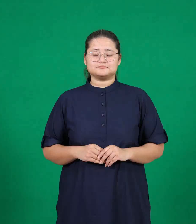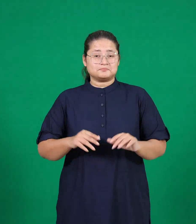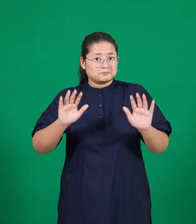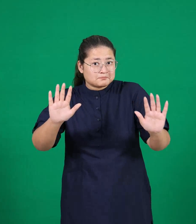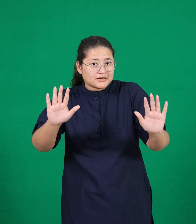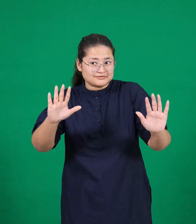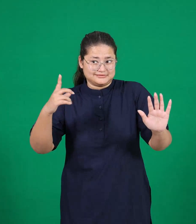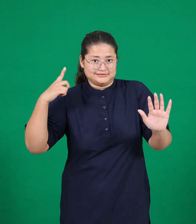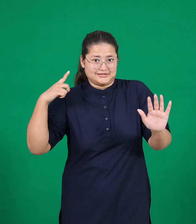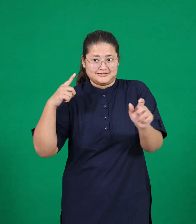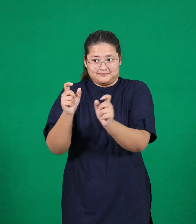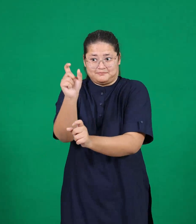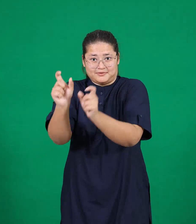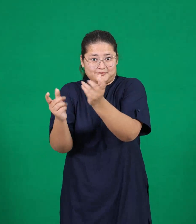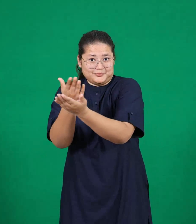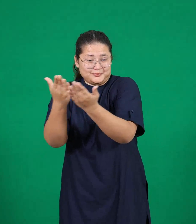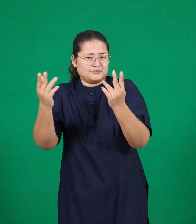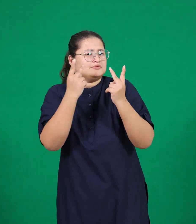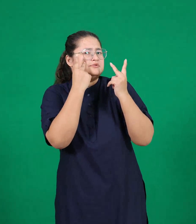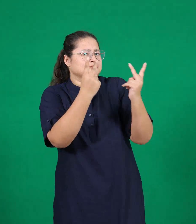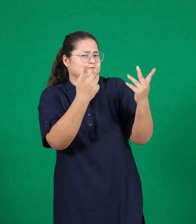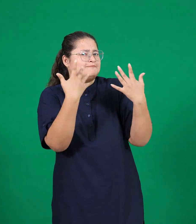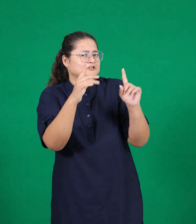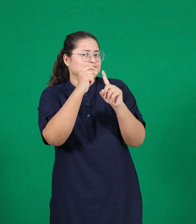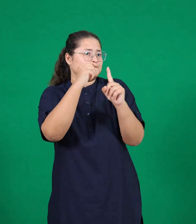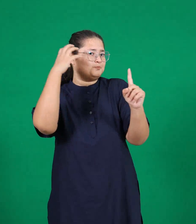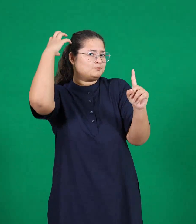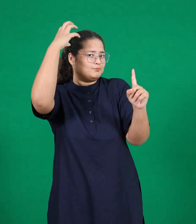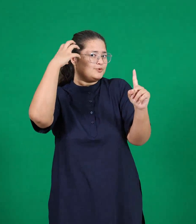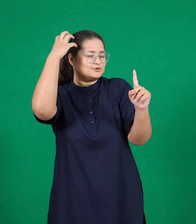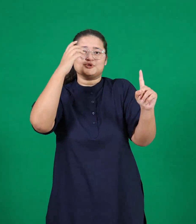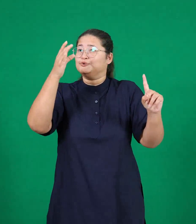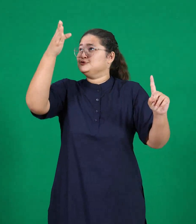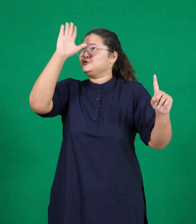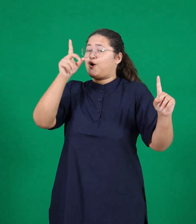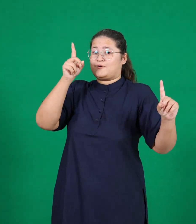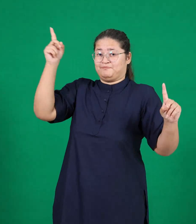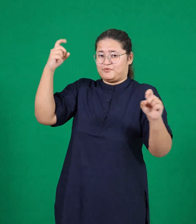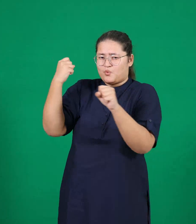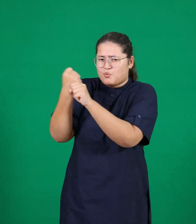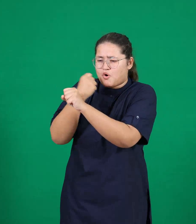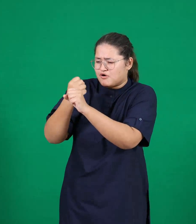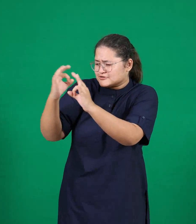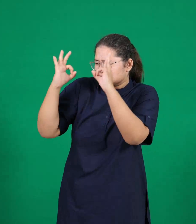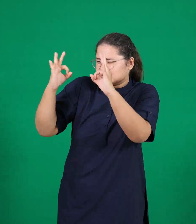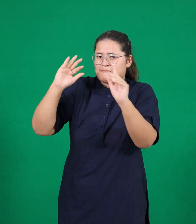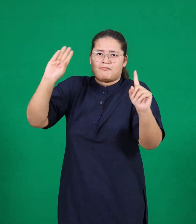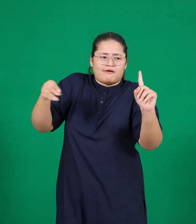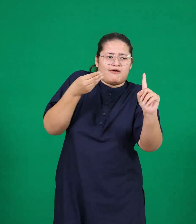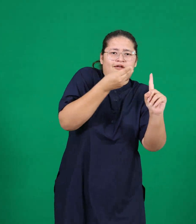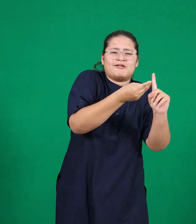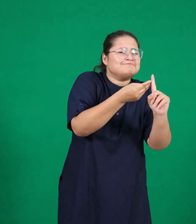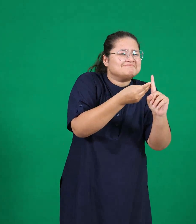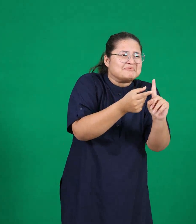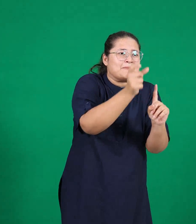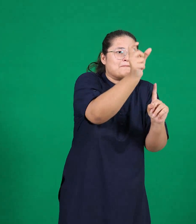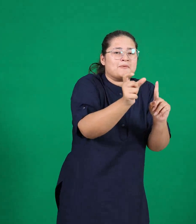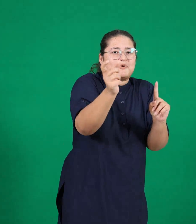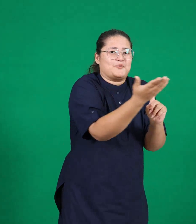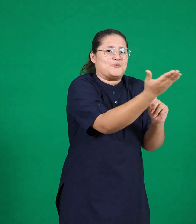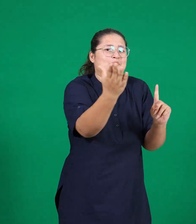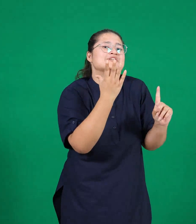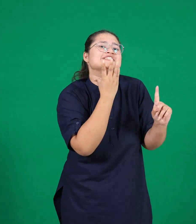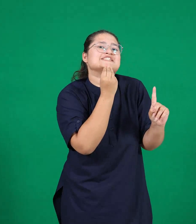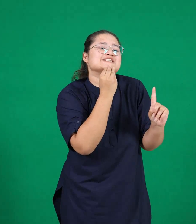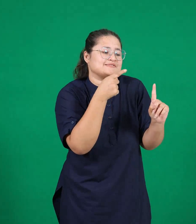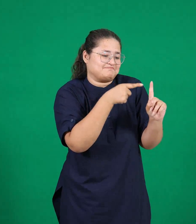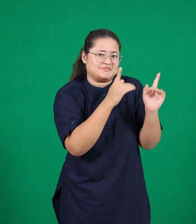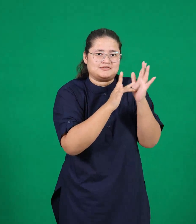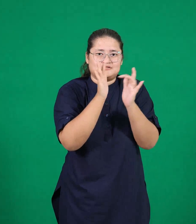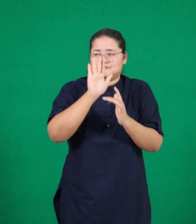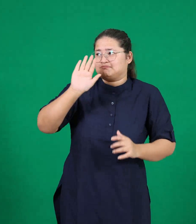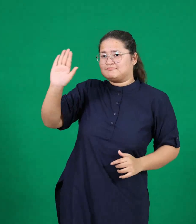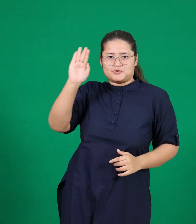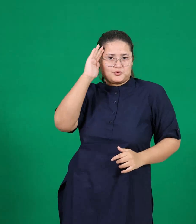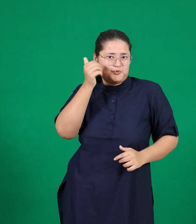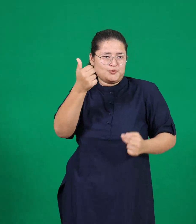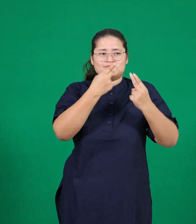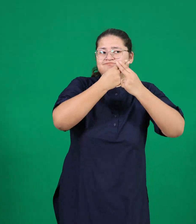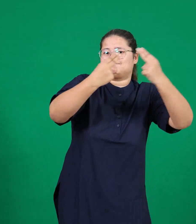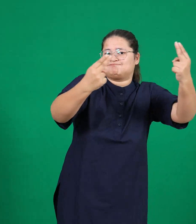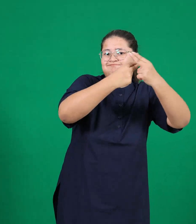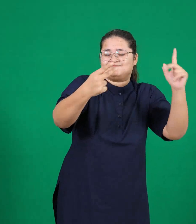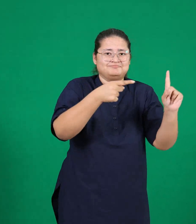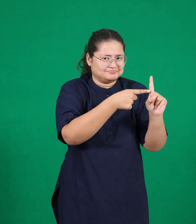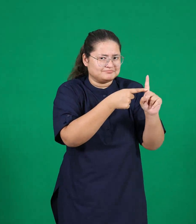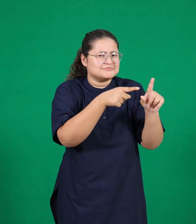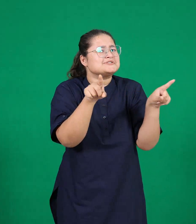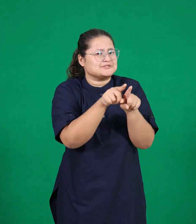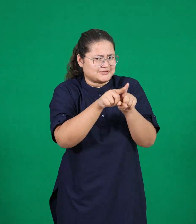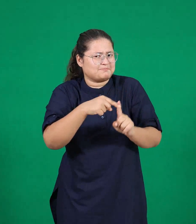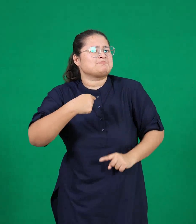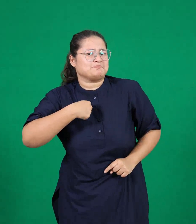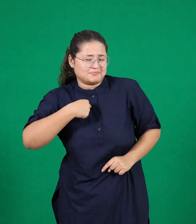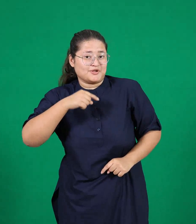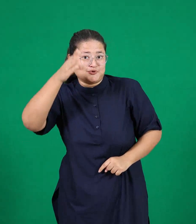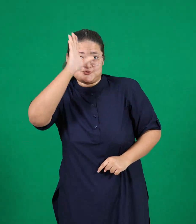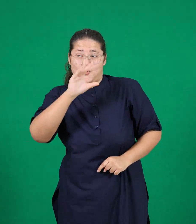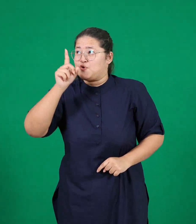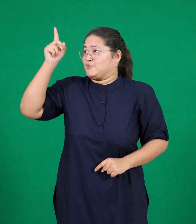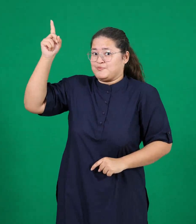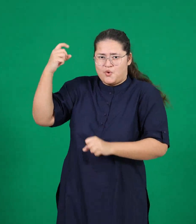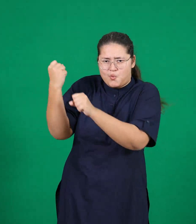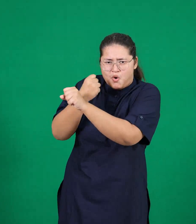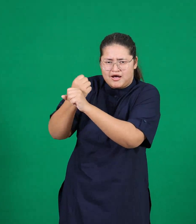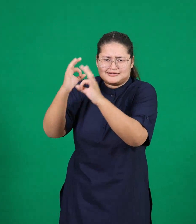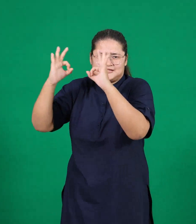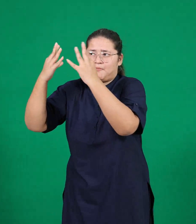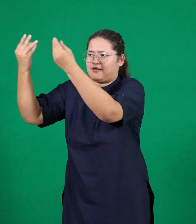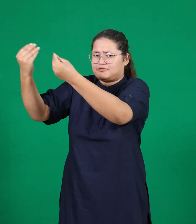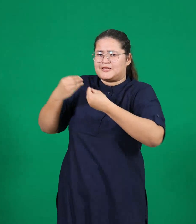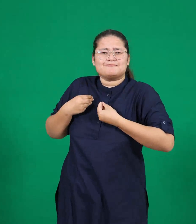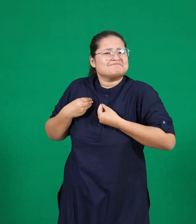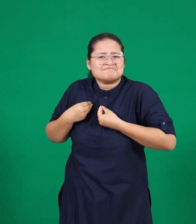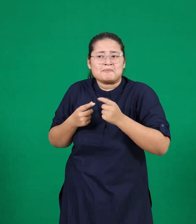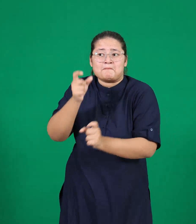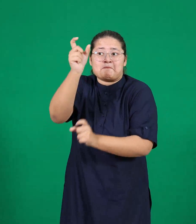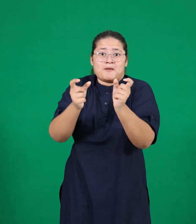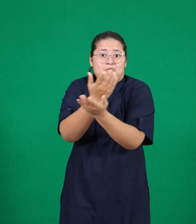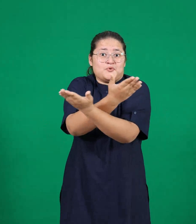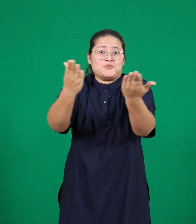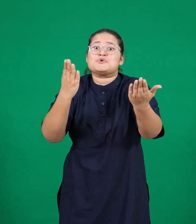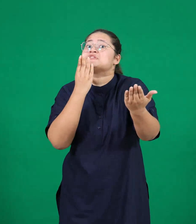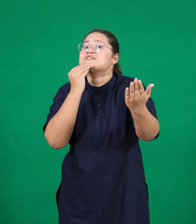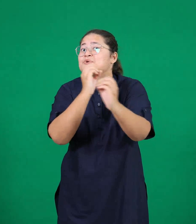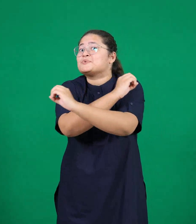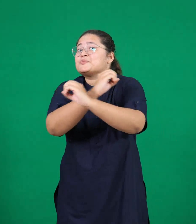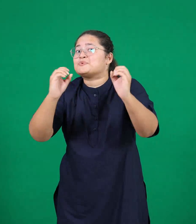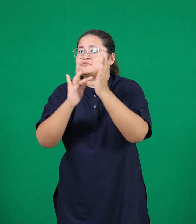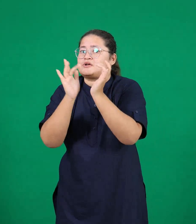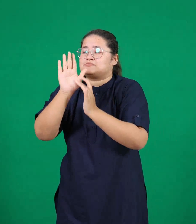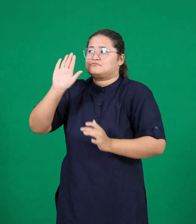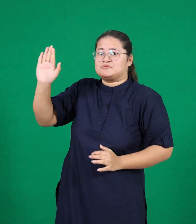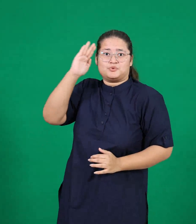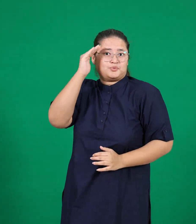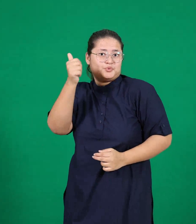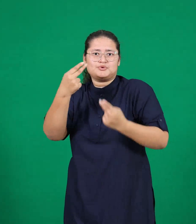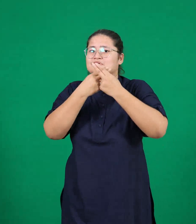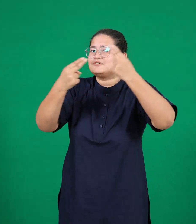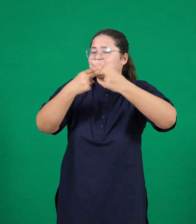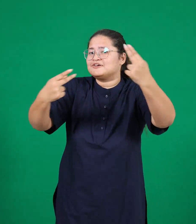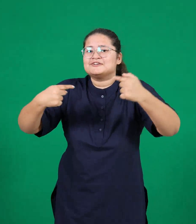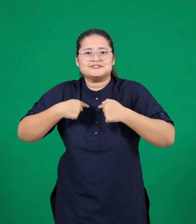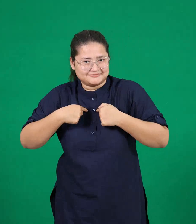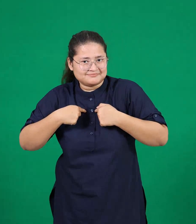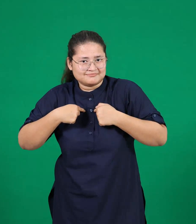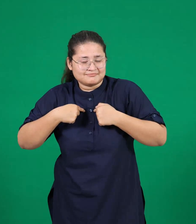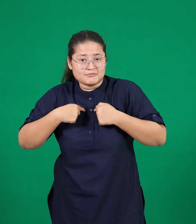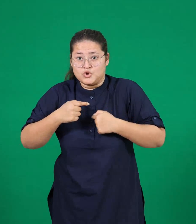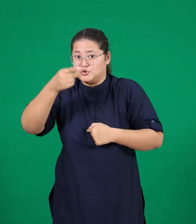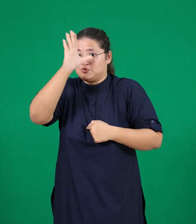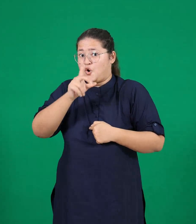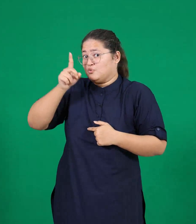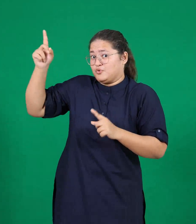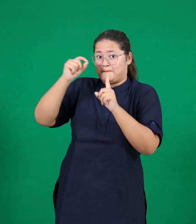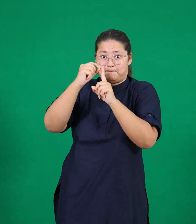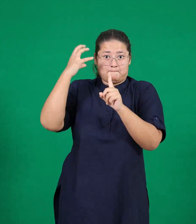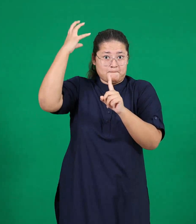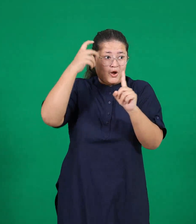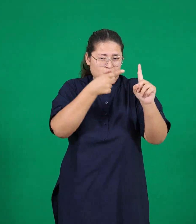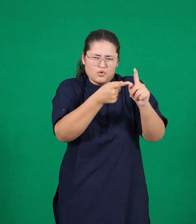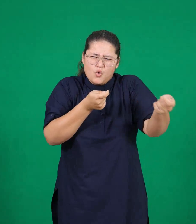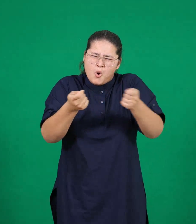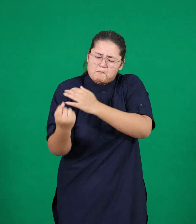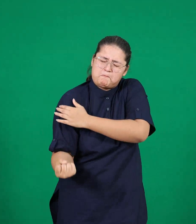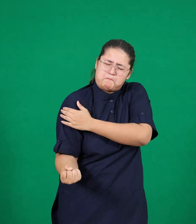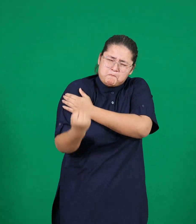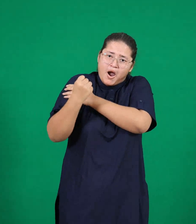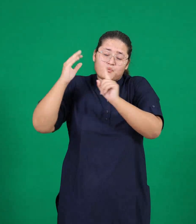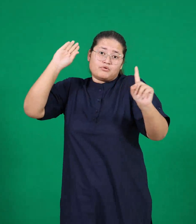On the contrary, they saw that I had been entrusted to preach the gospel to the uncircumcised, just as Peter had been to the circumcised.